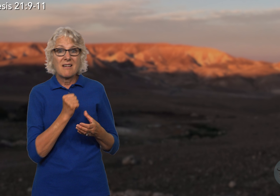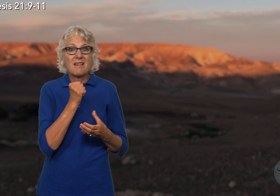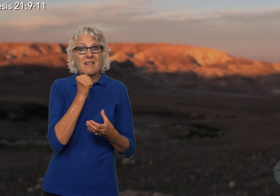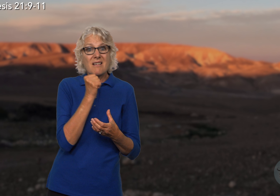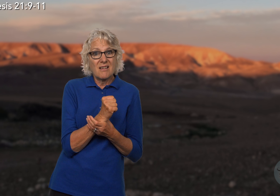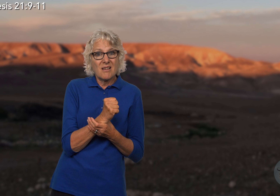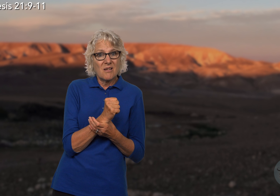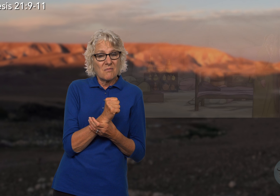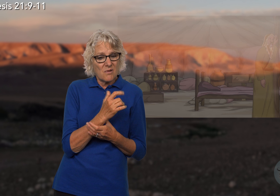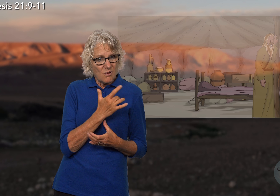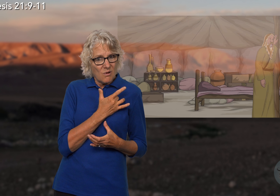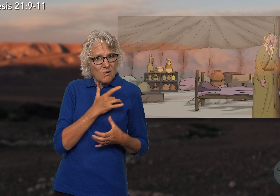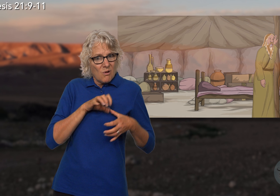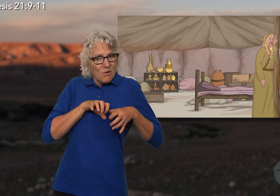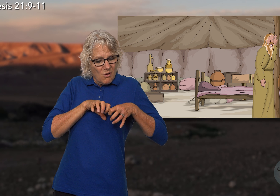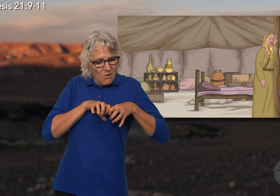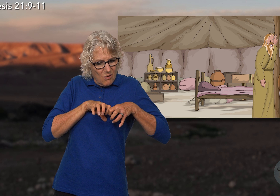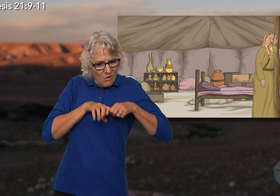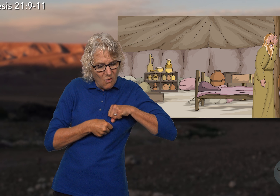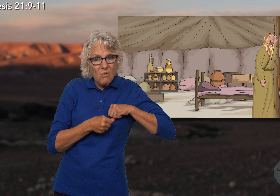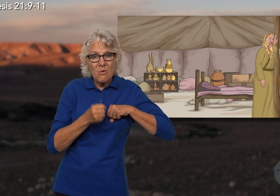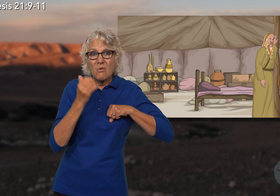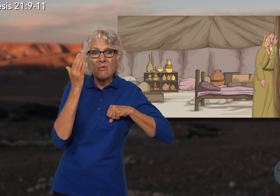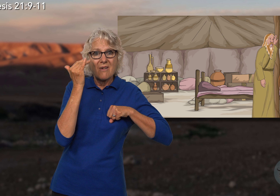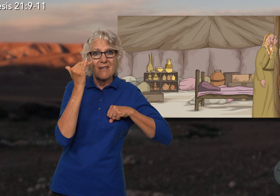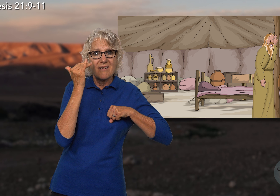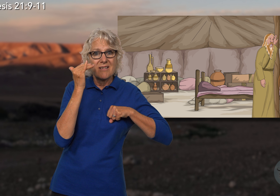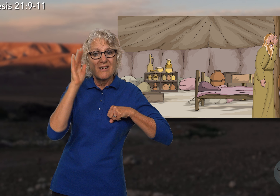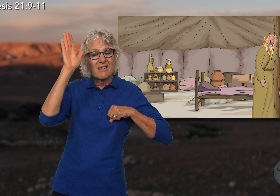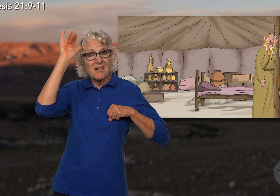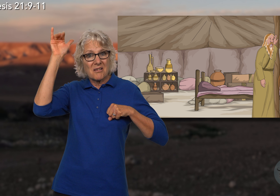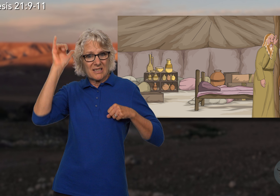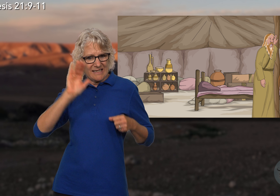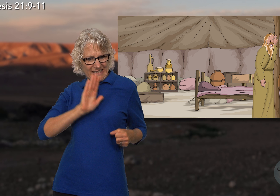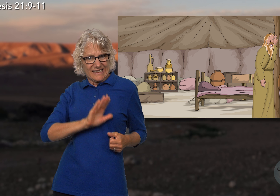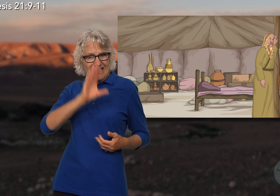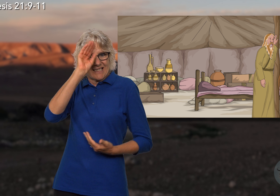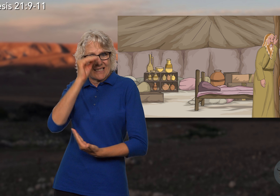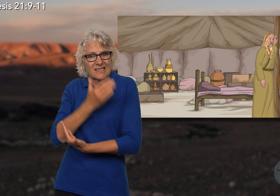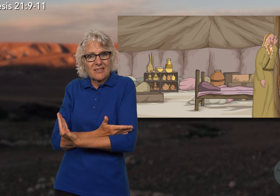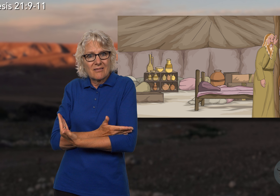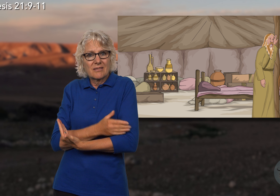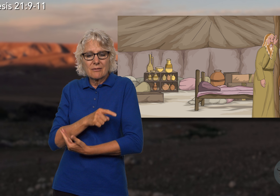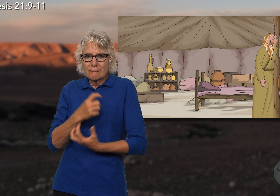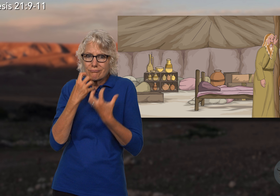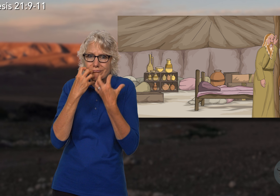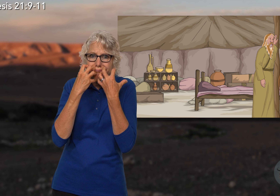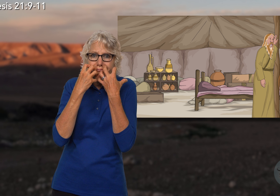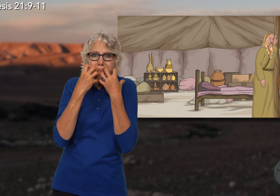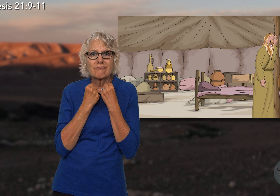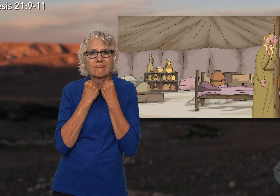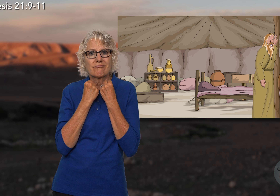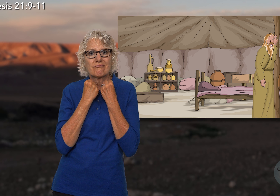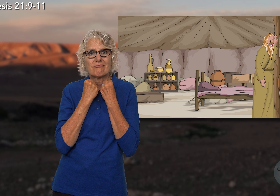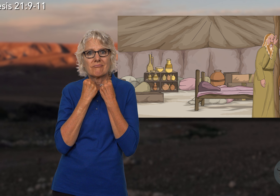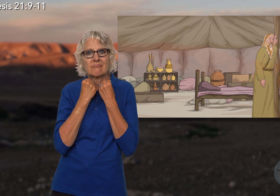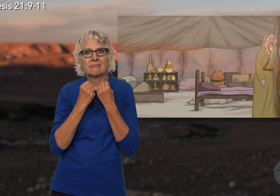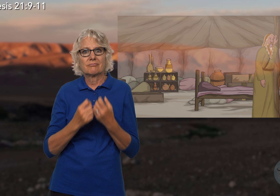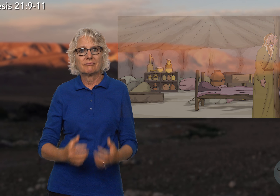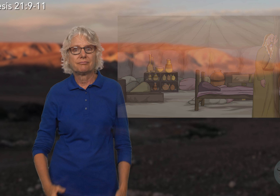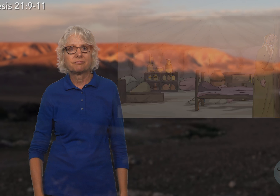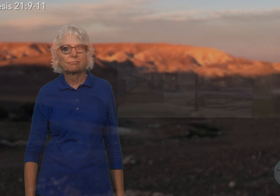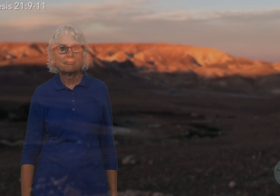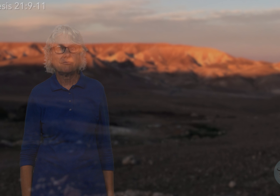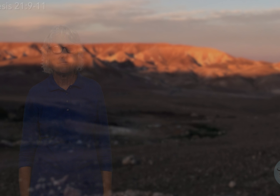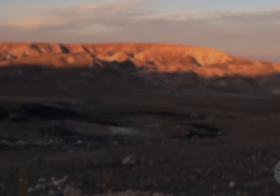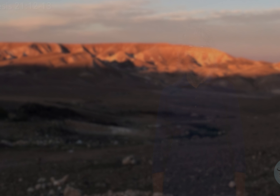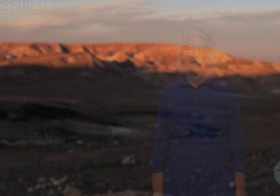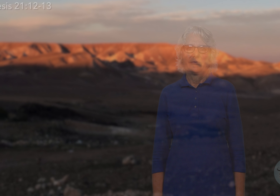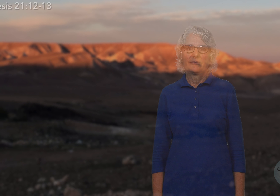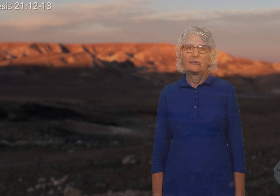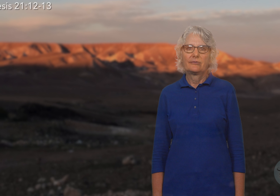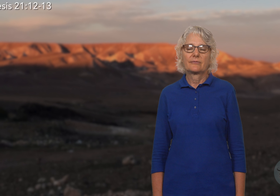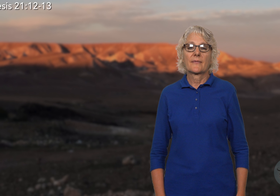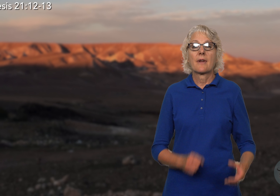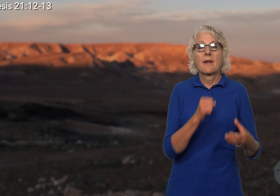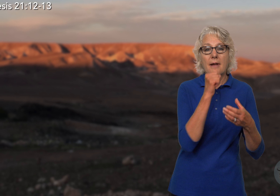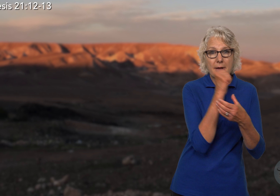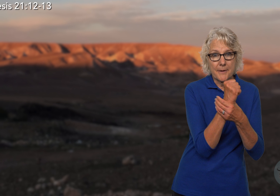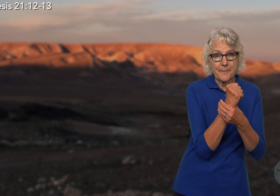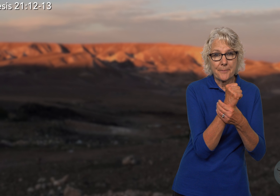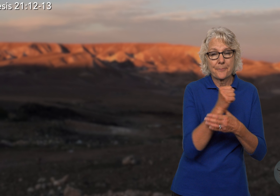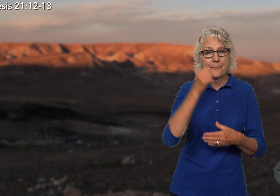Now this matter distressed Abraham greatly because it concerned his son Ishmael.